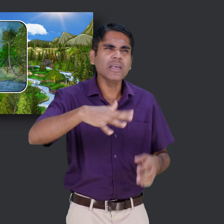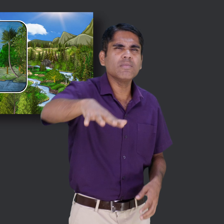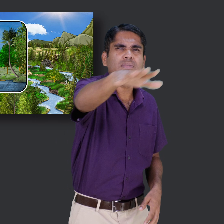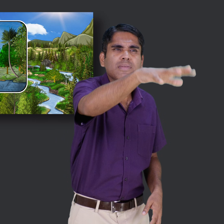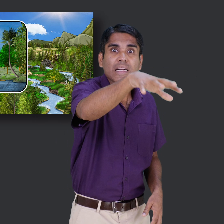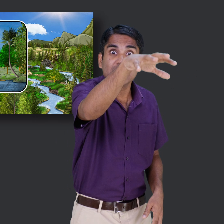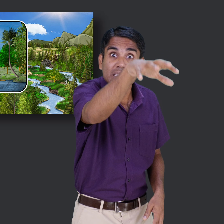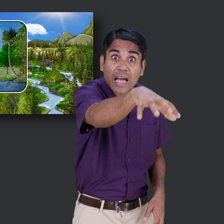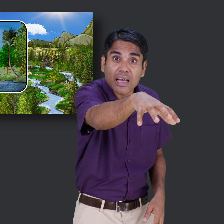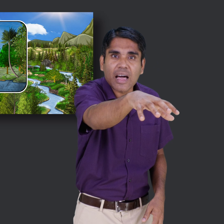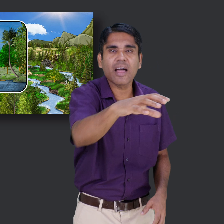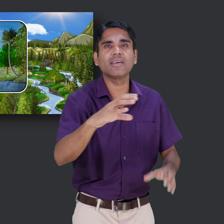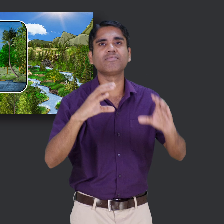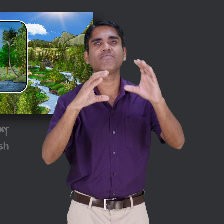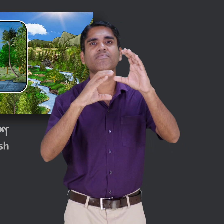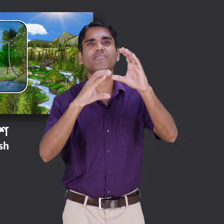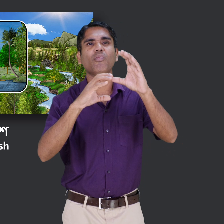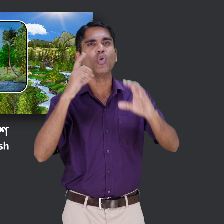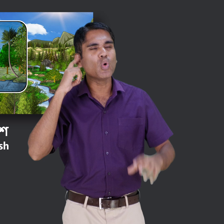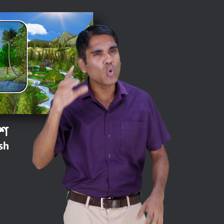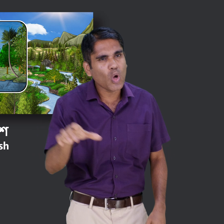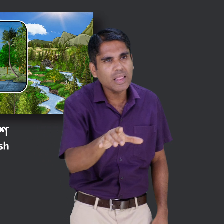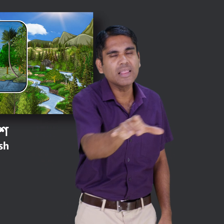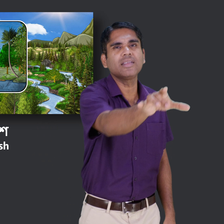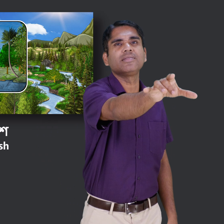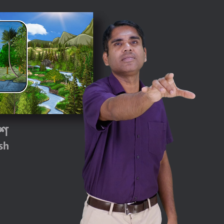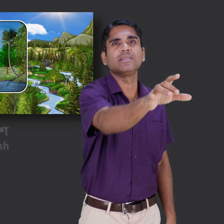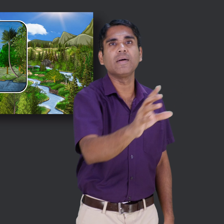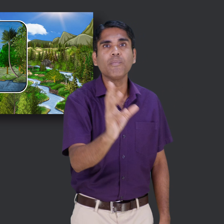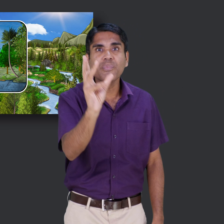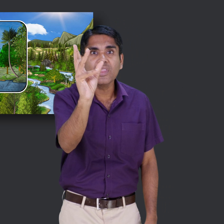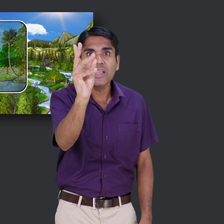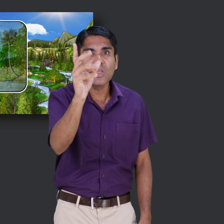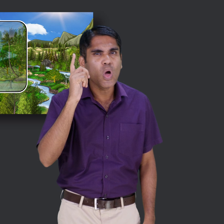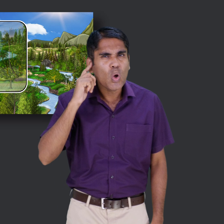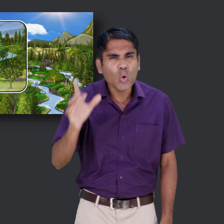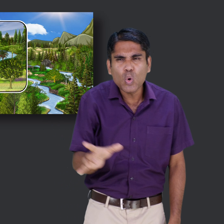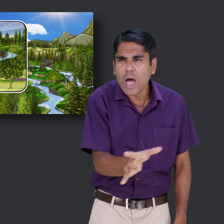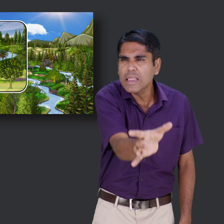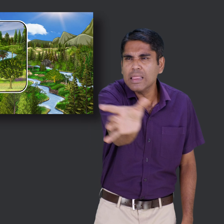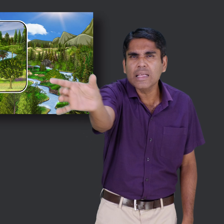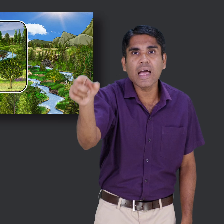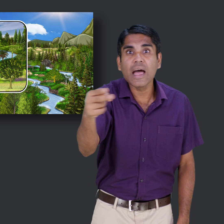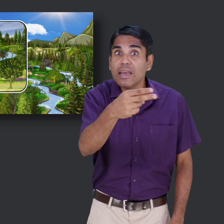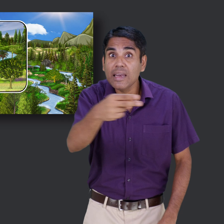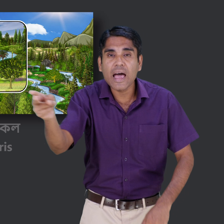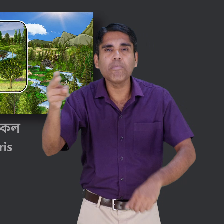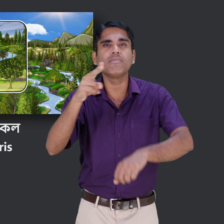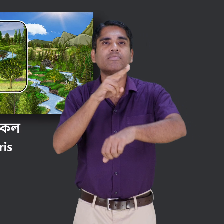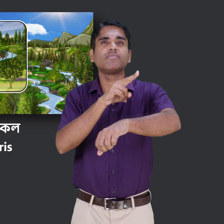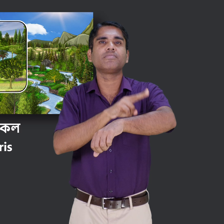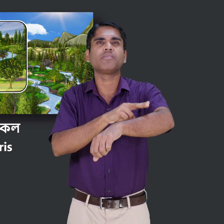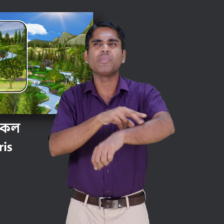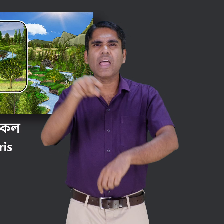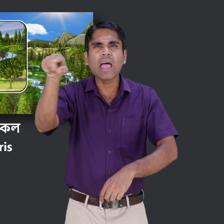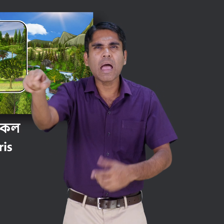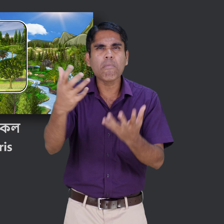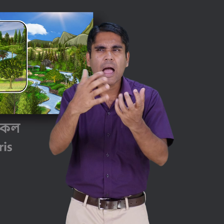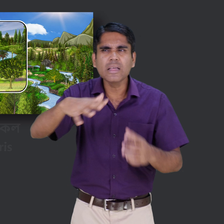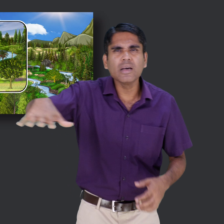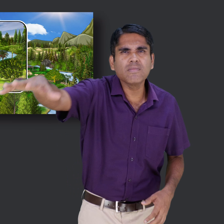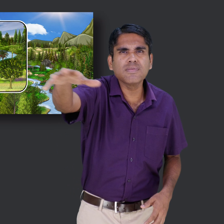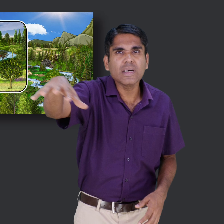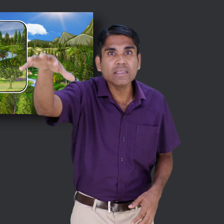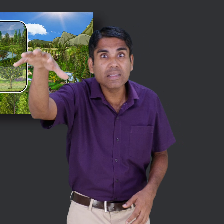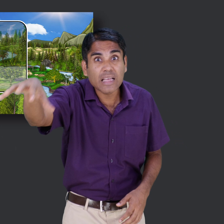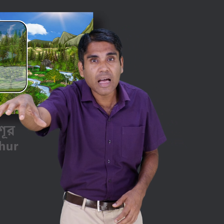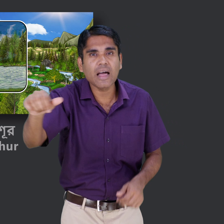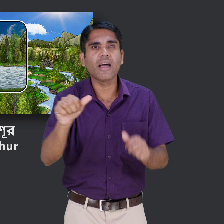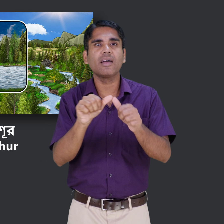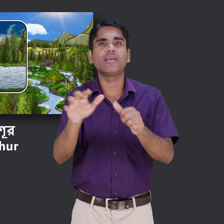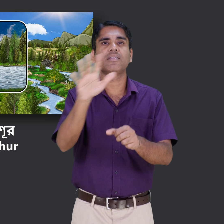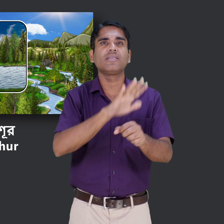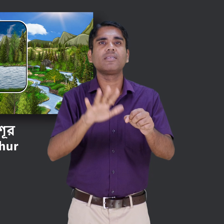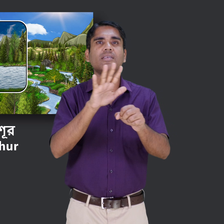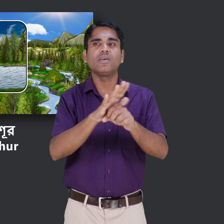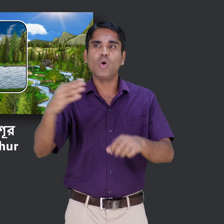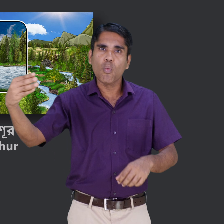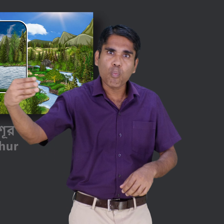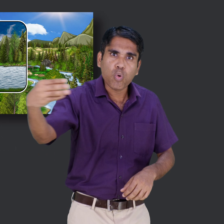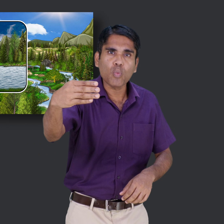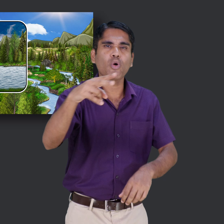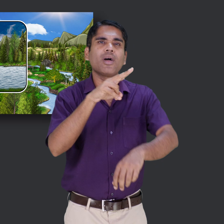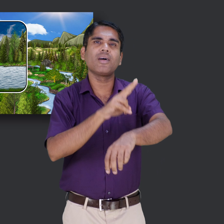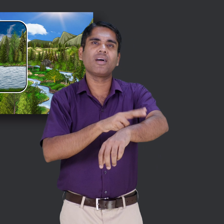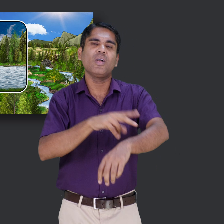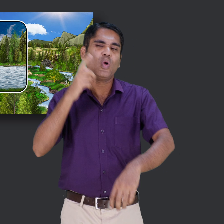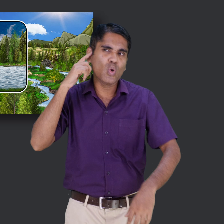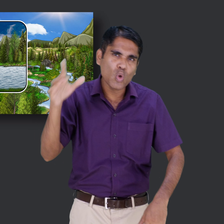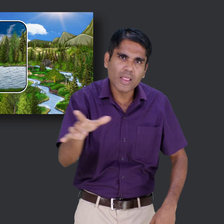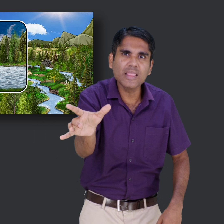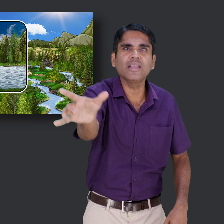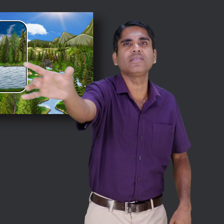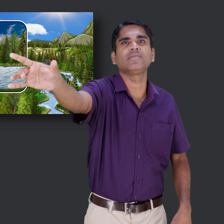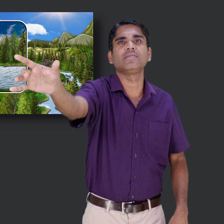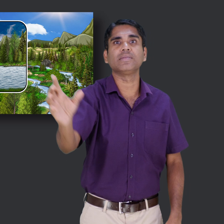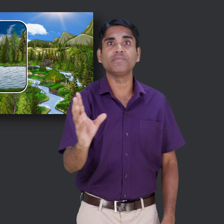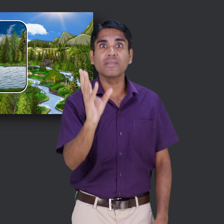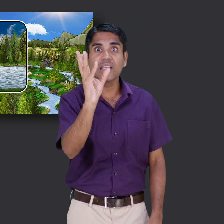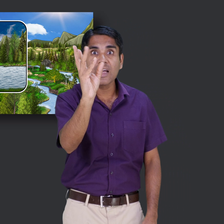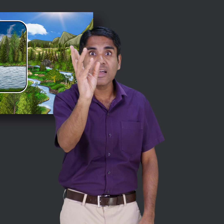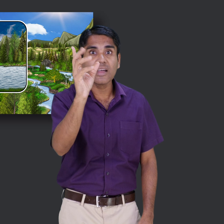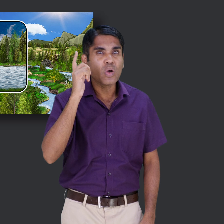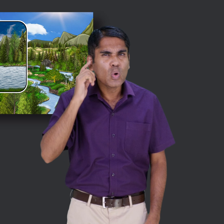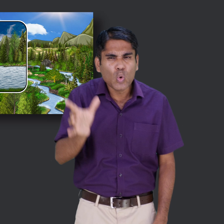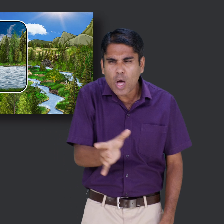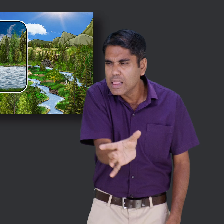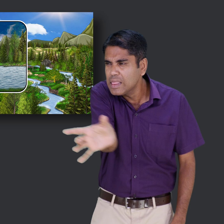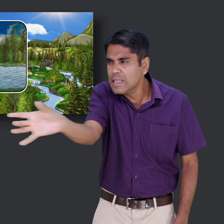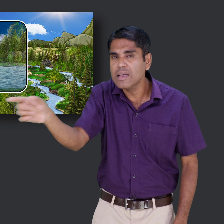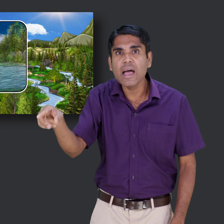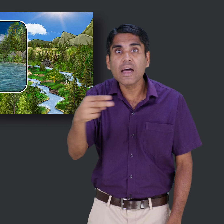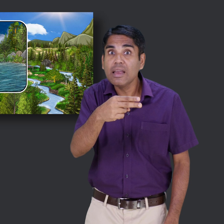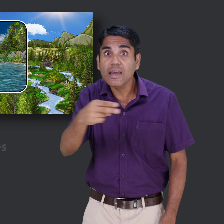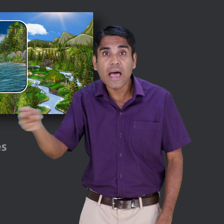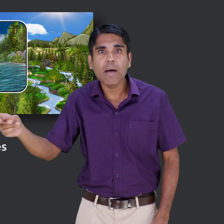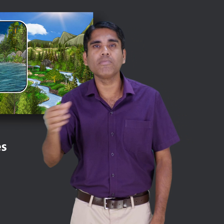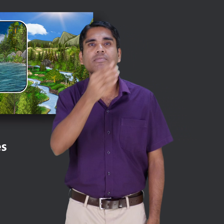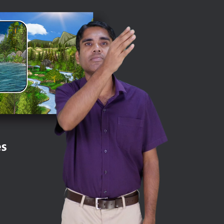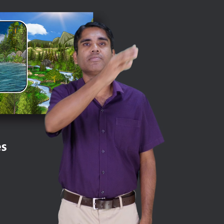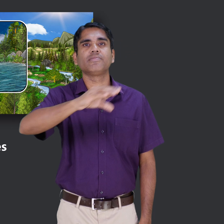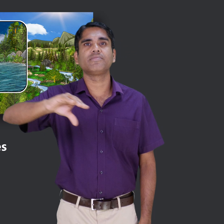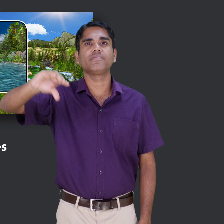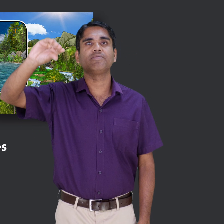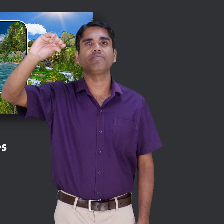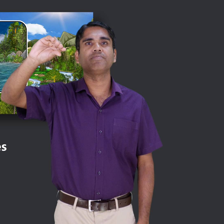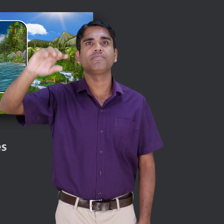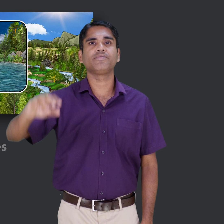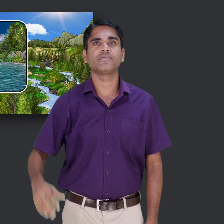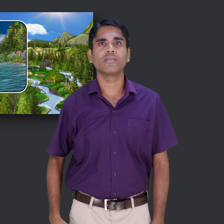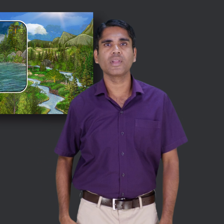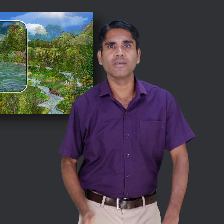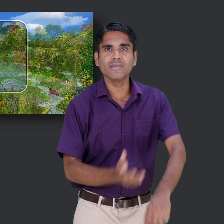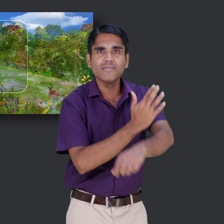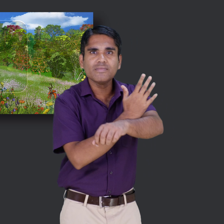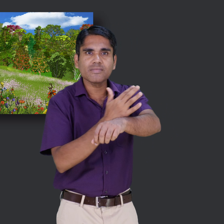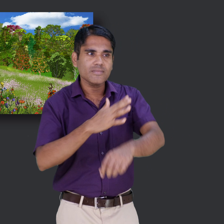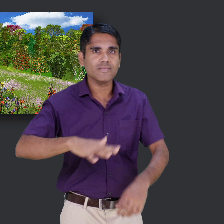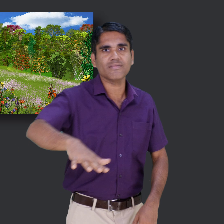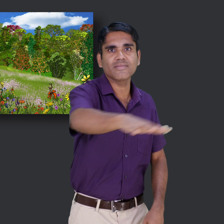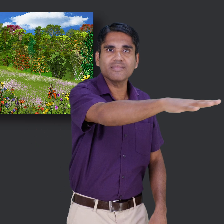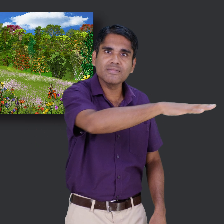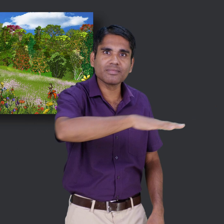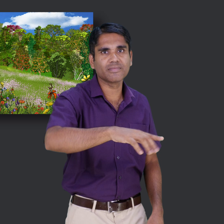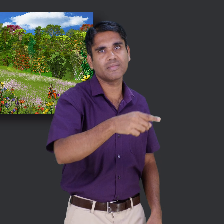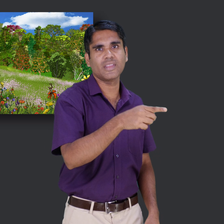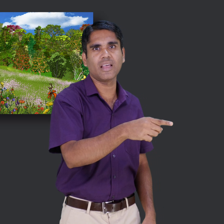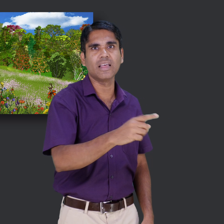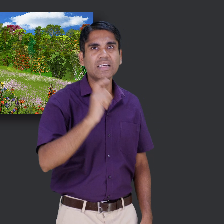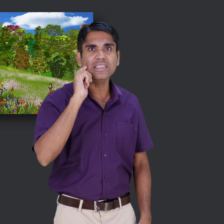The name of the third river is Hiddekel; it runs along the east side of Assyria. And the fourth river is the Euphrates.